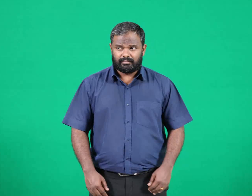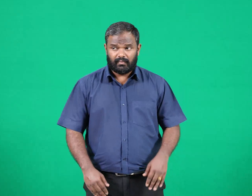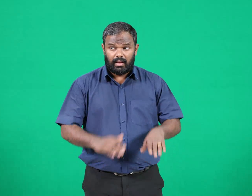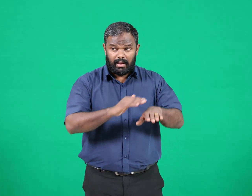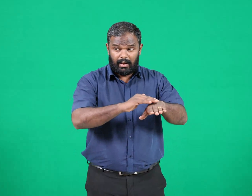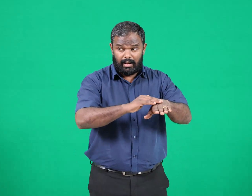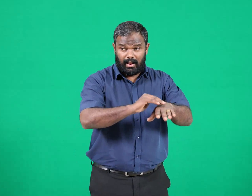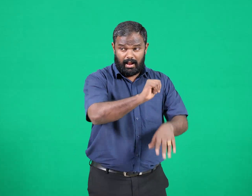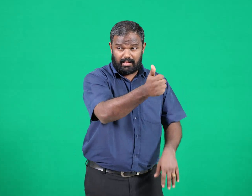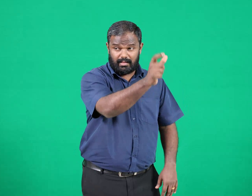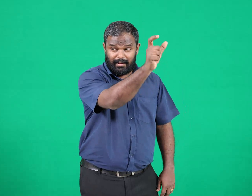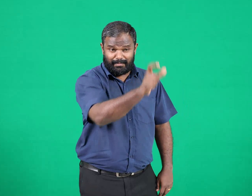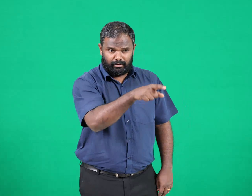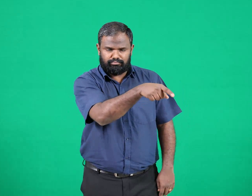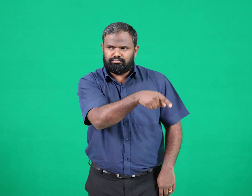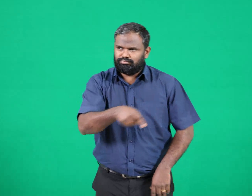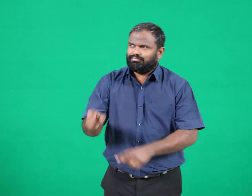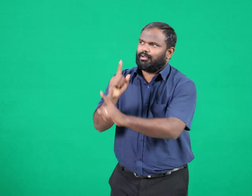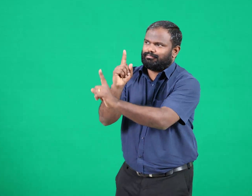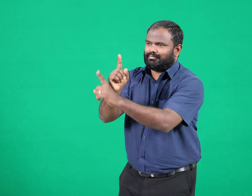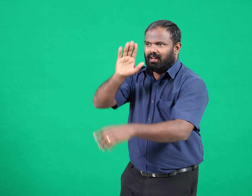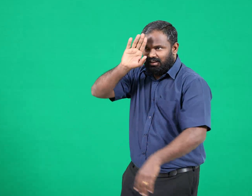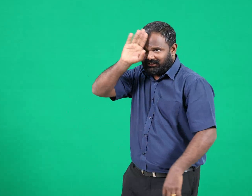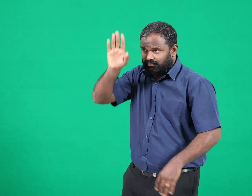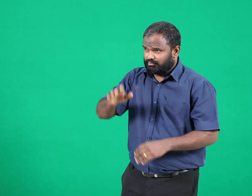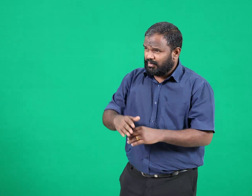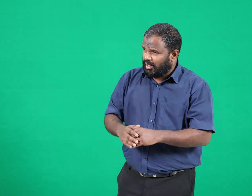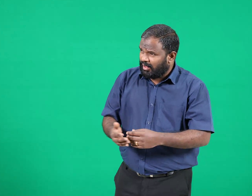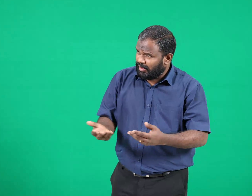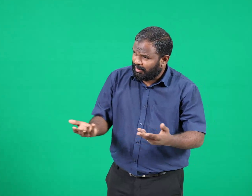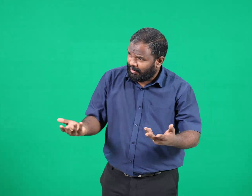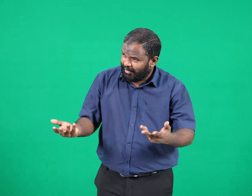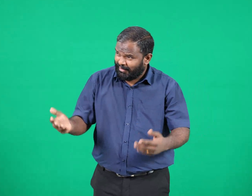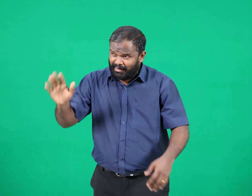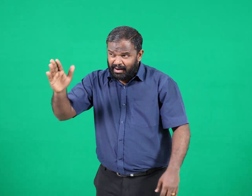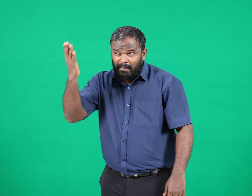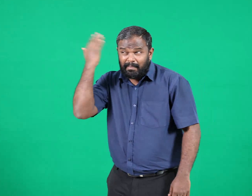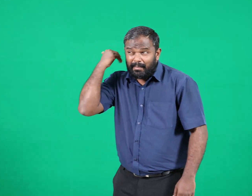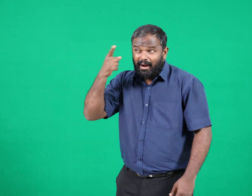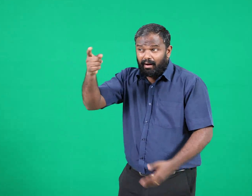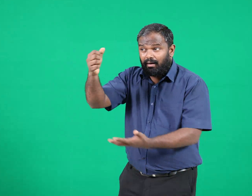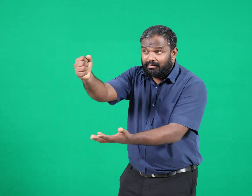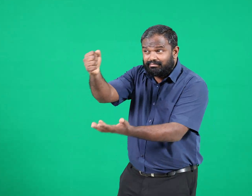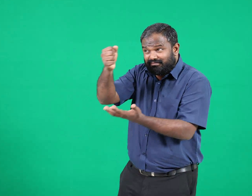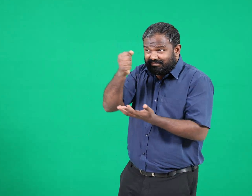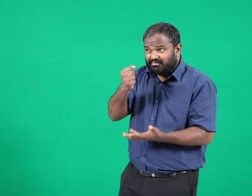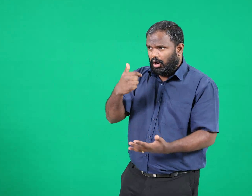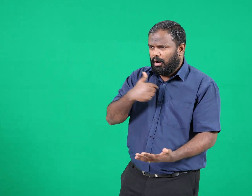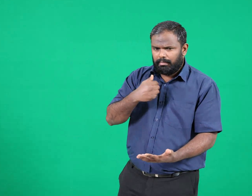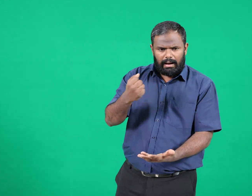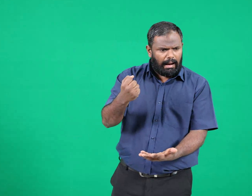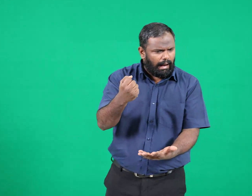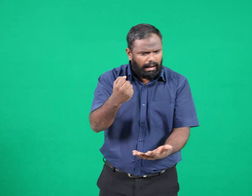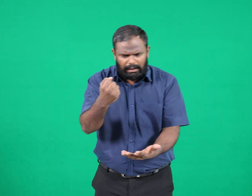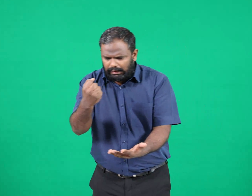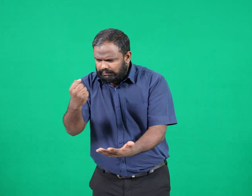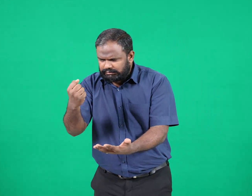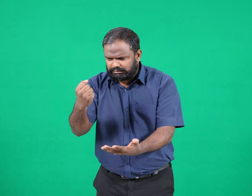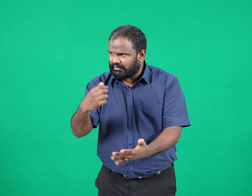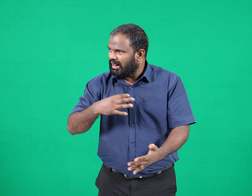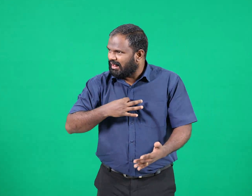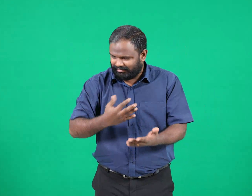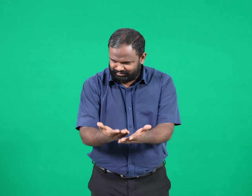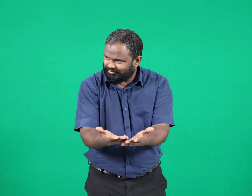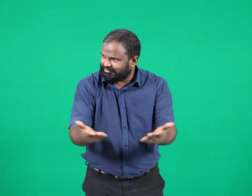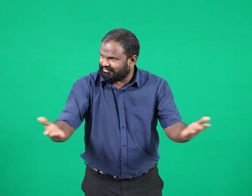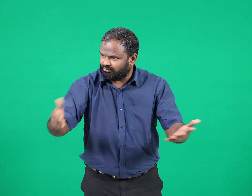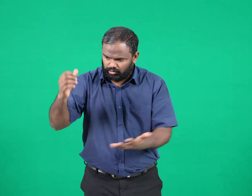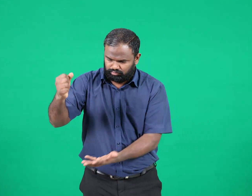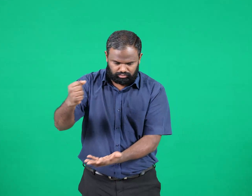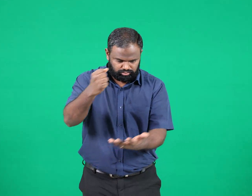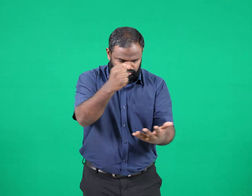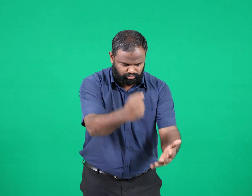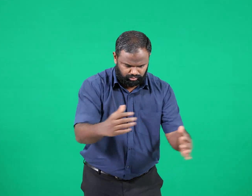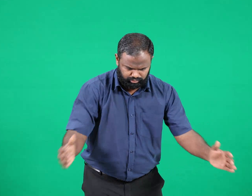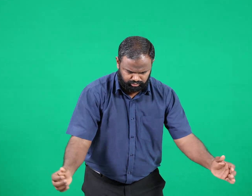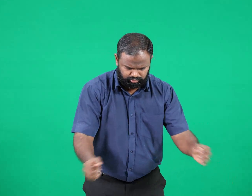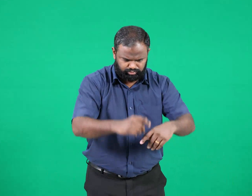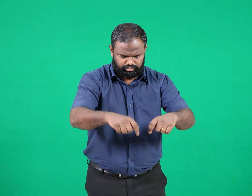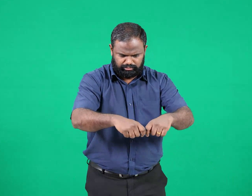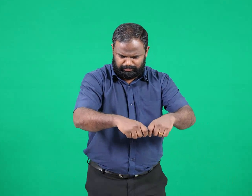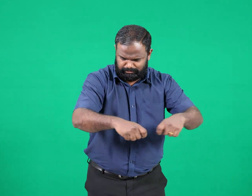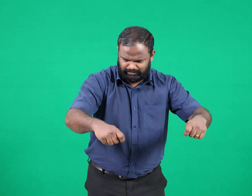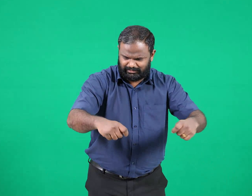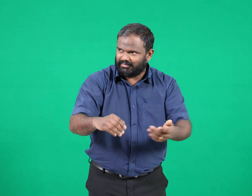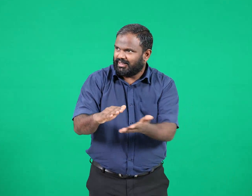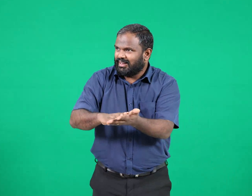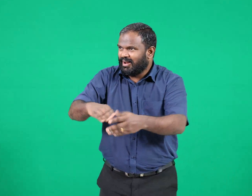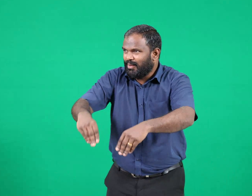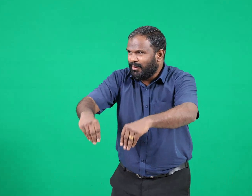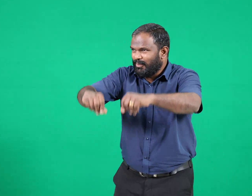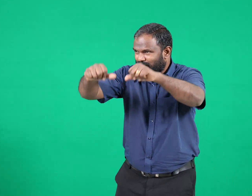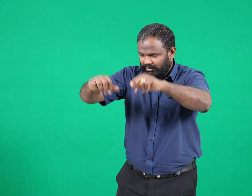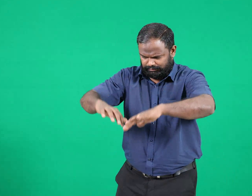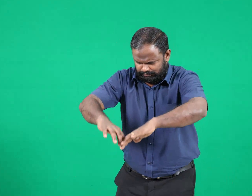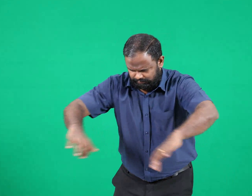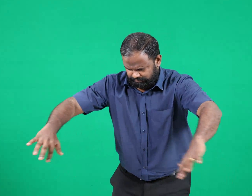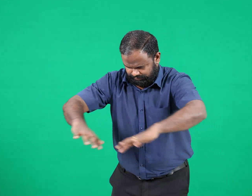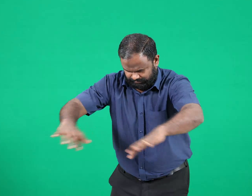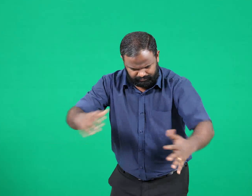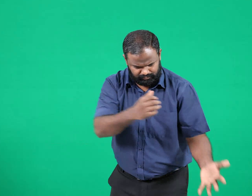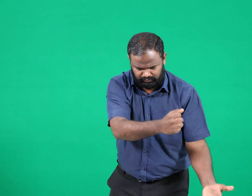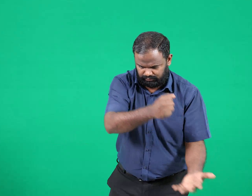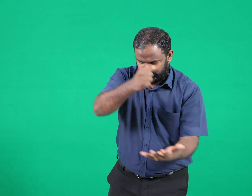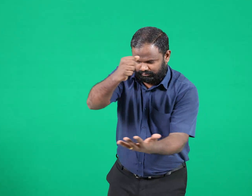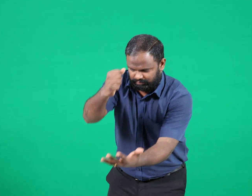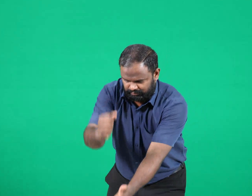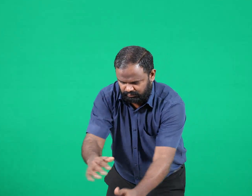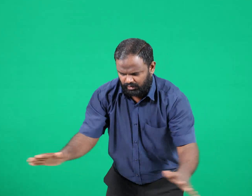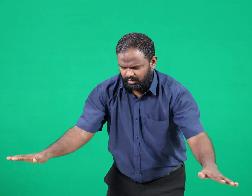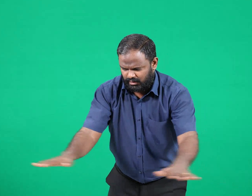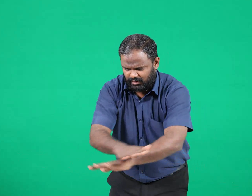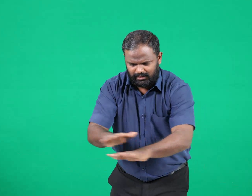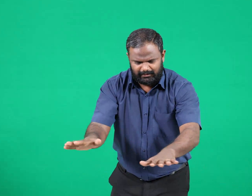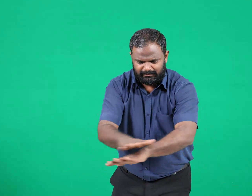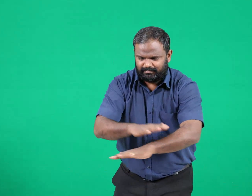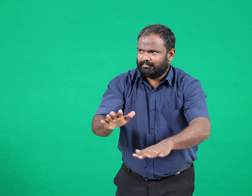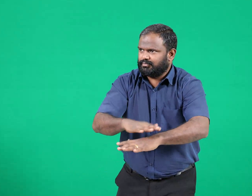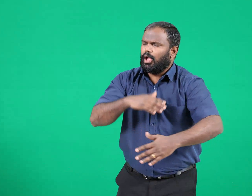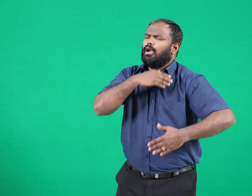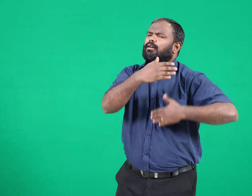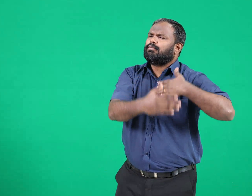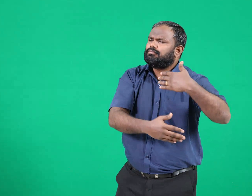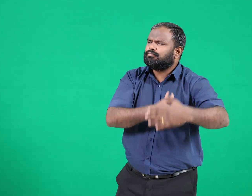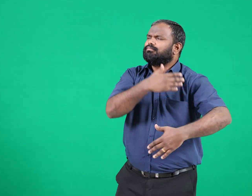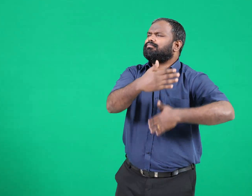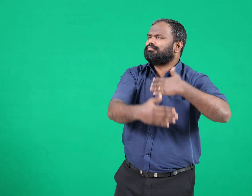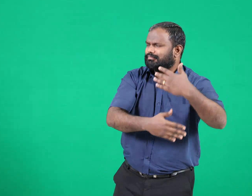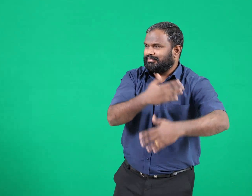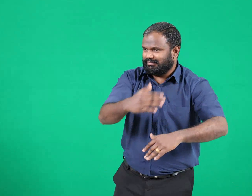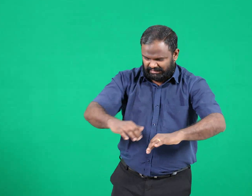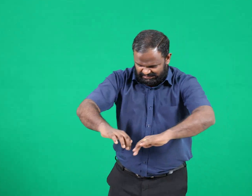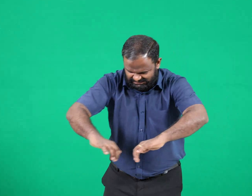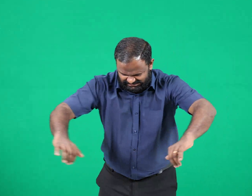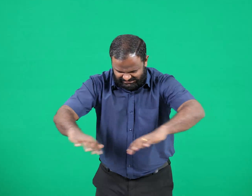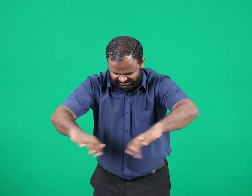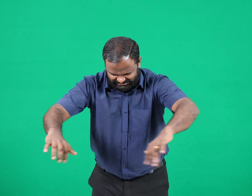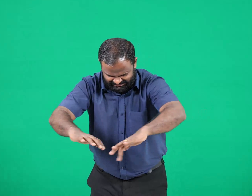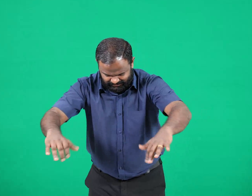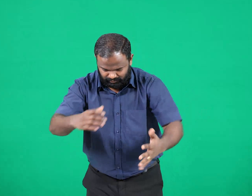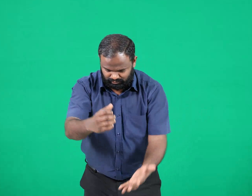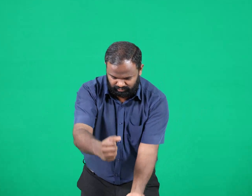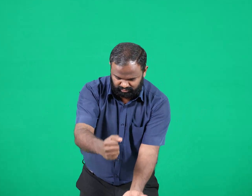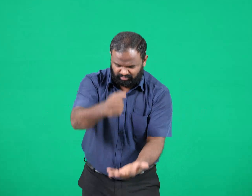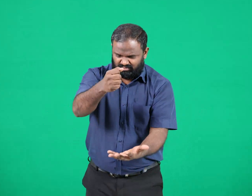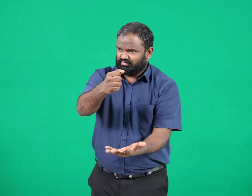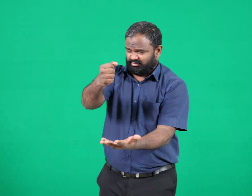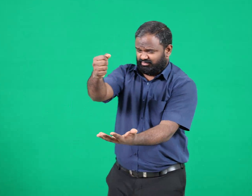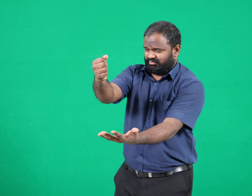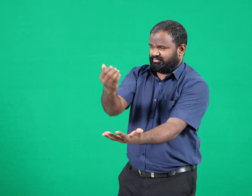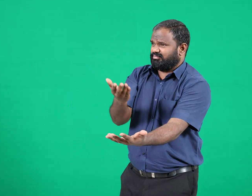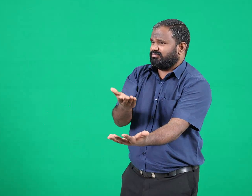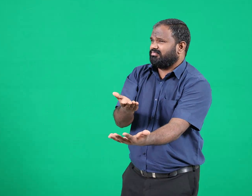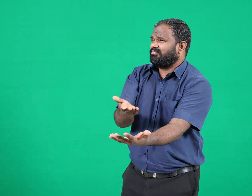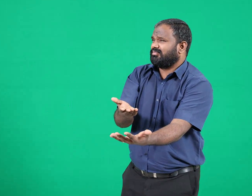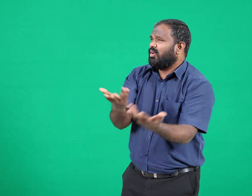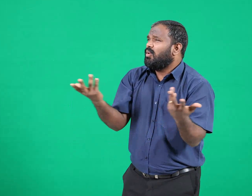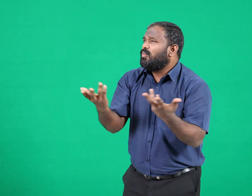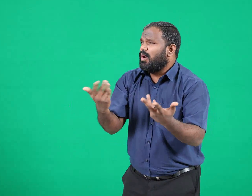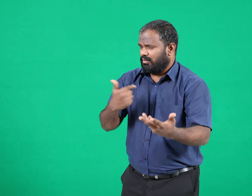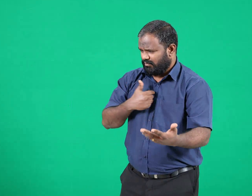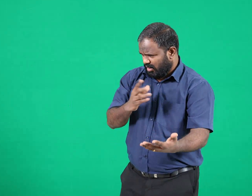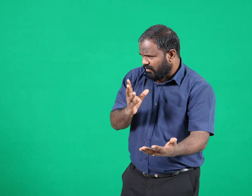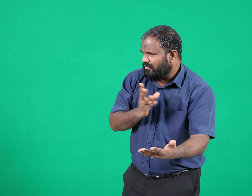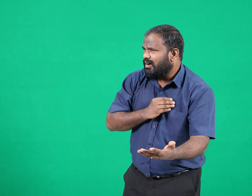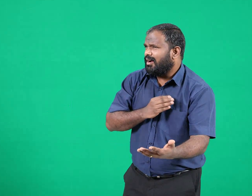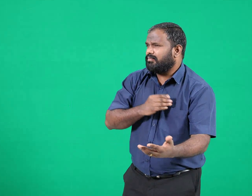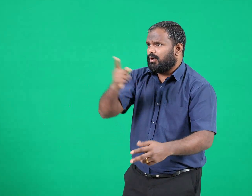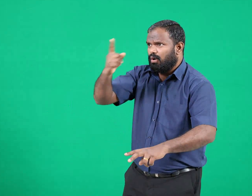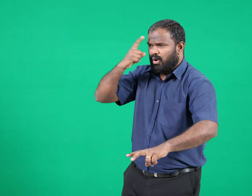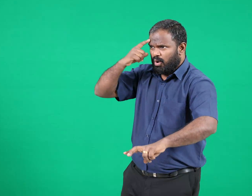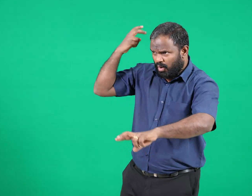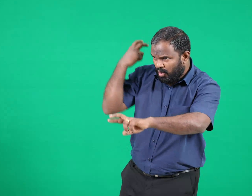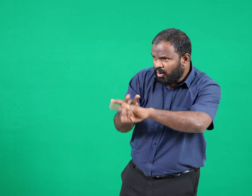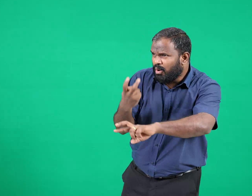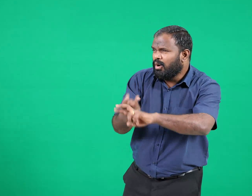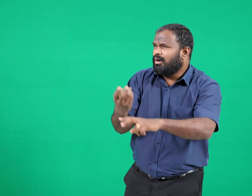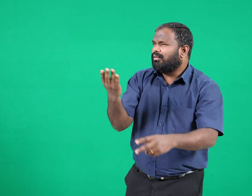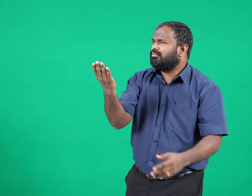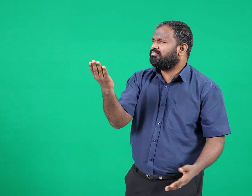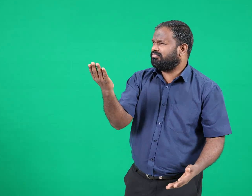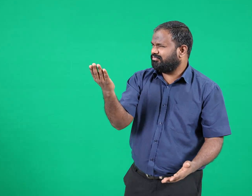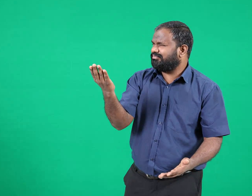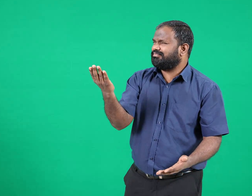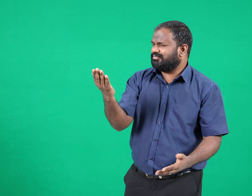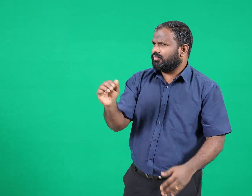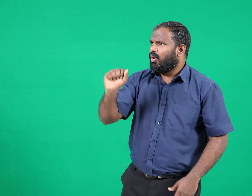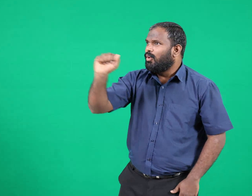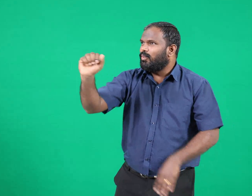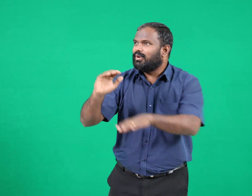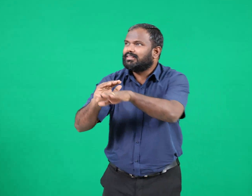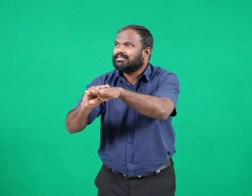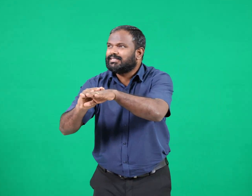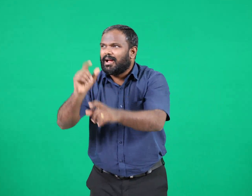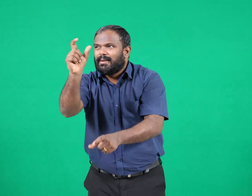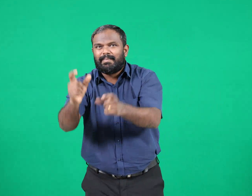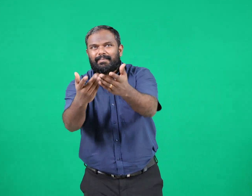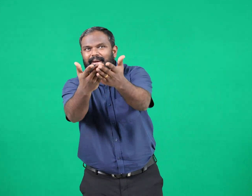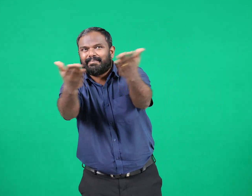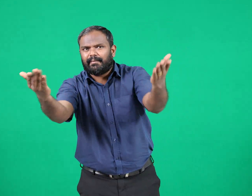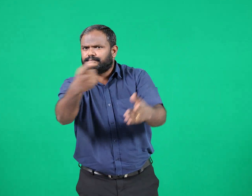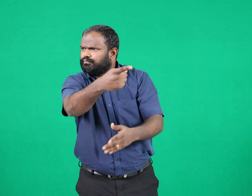Then another servant came and said, ' Master, here is your mina, which I have laid away in a piece of cloth.